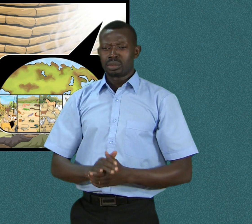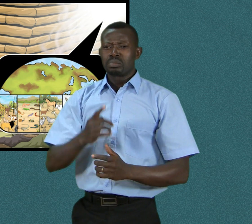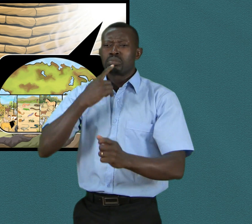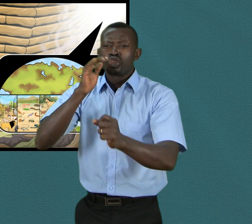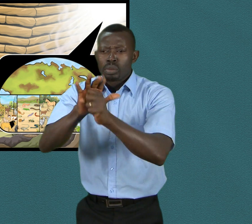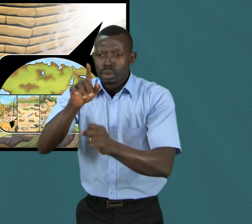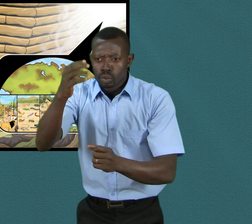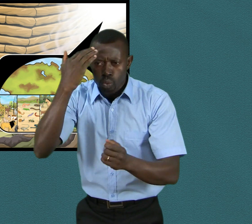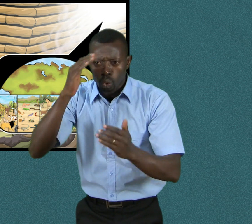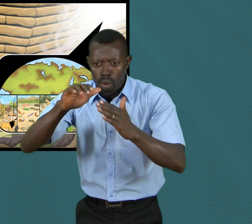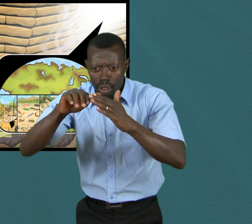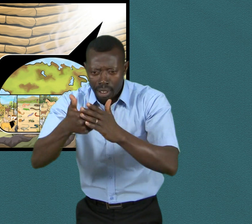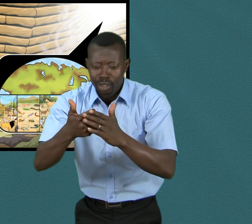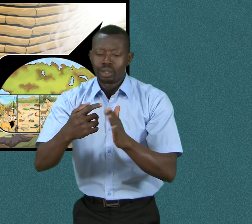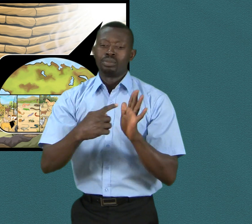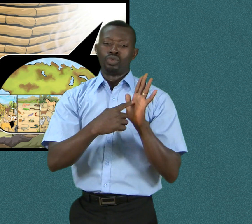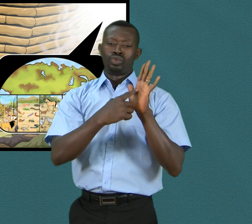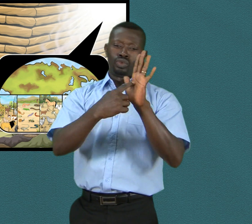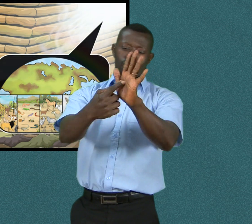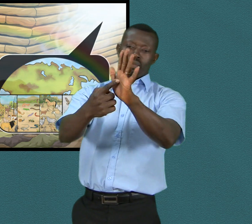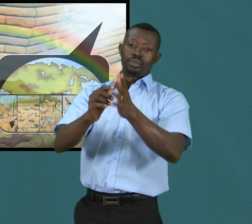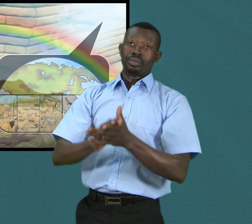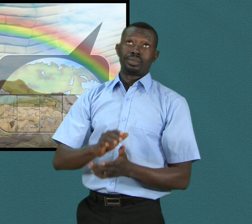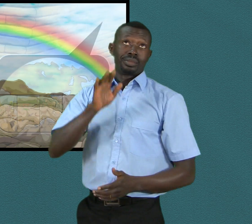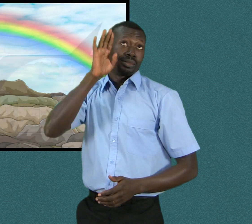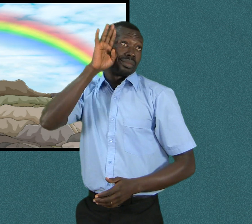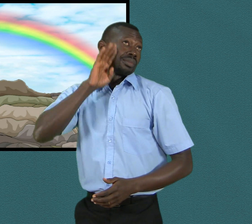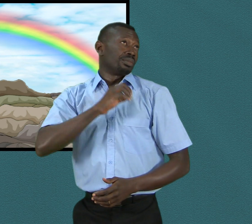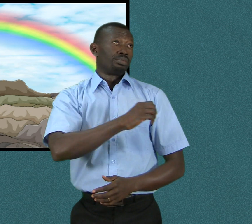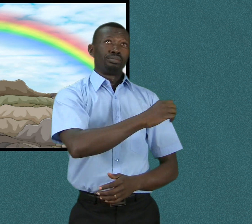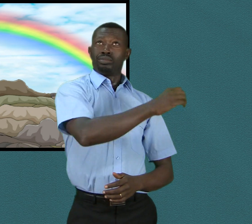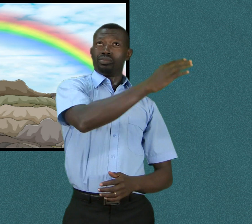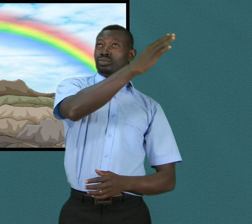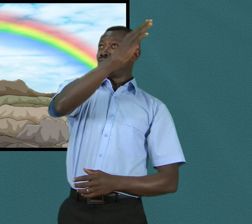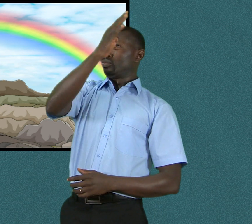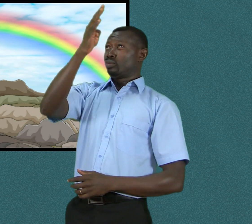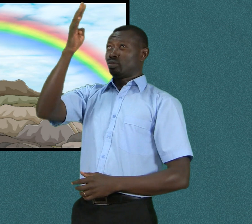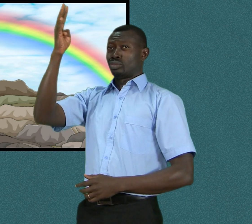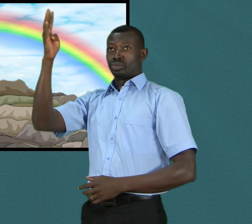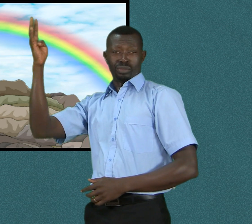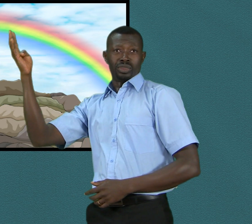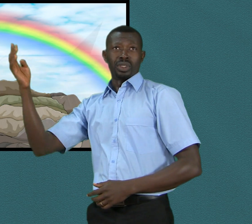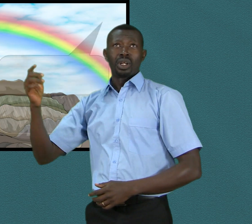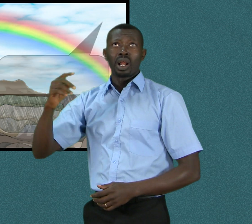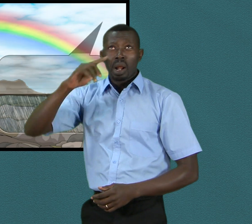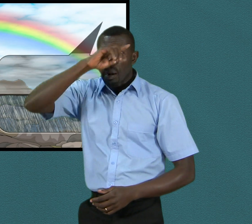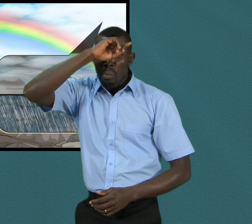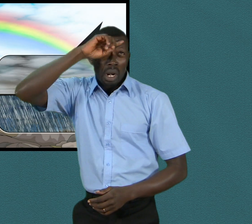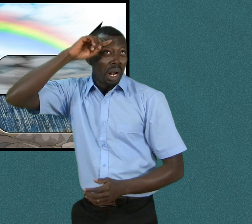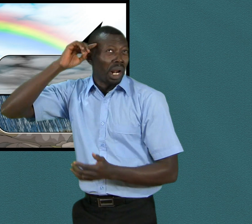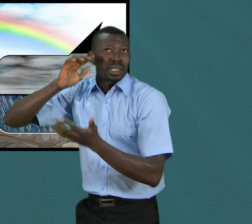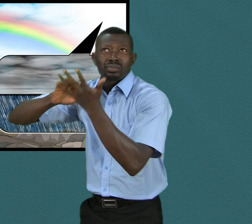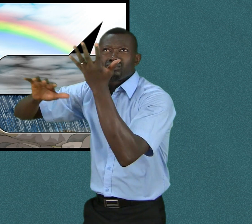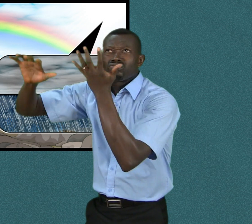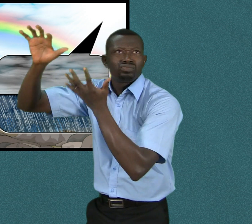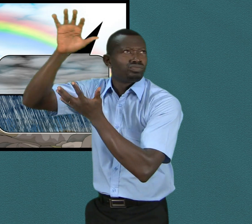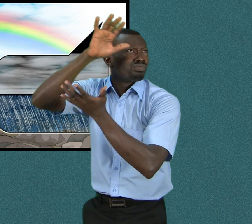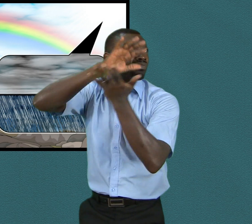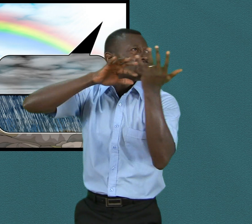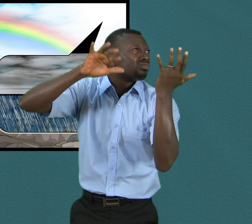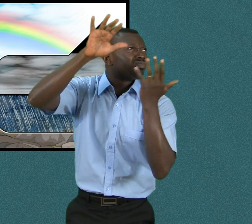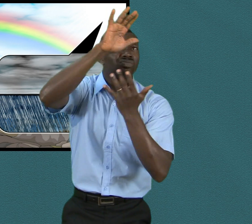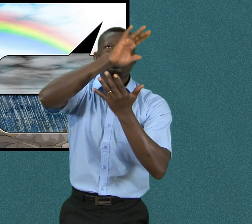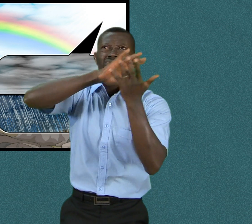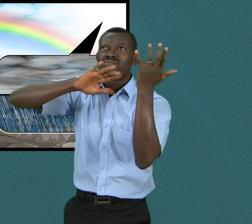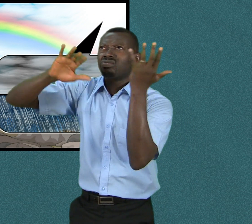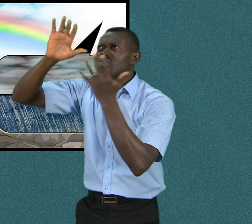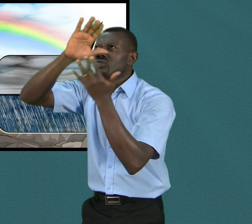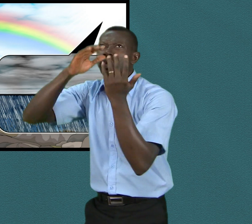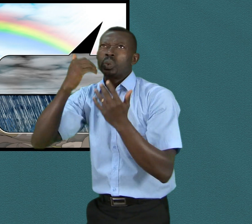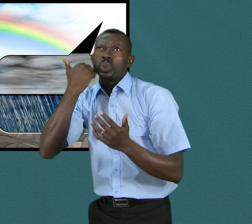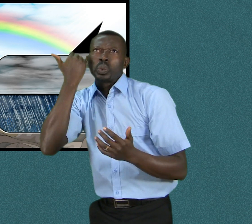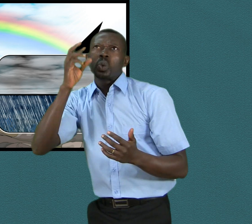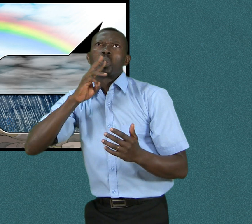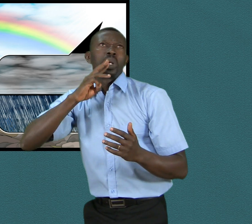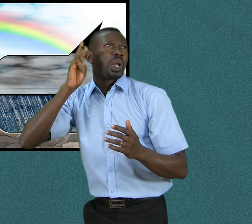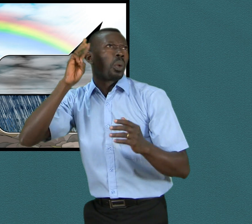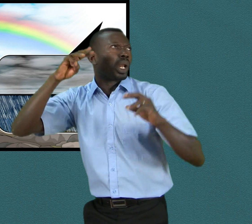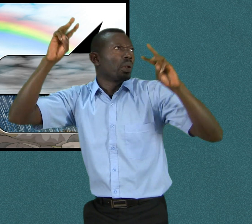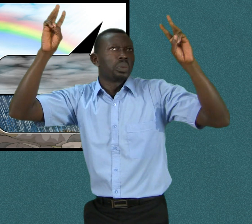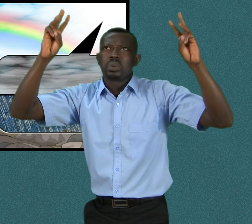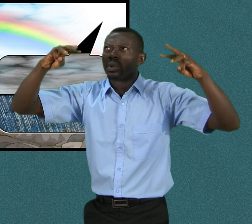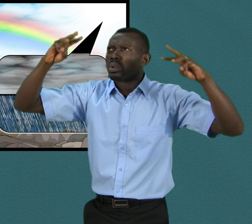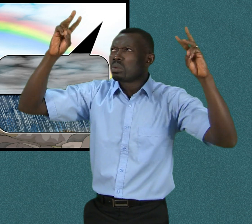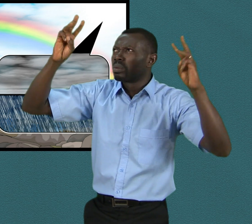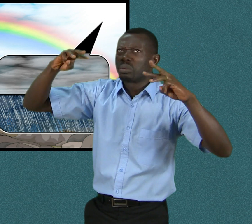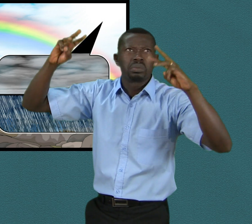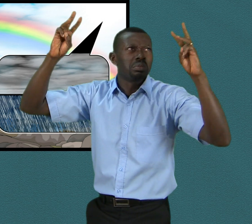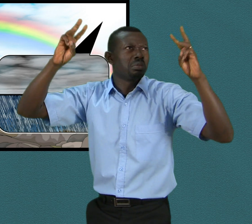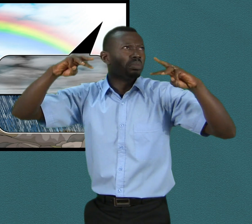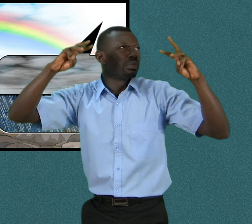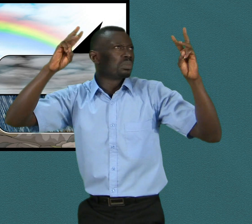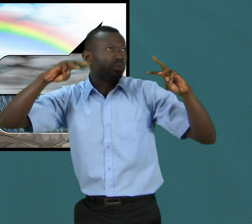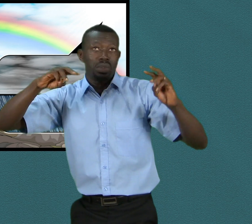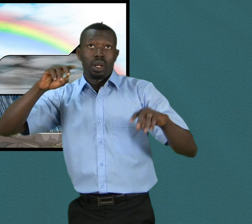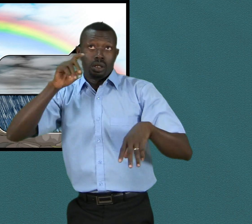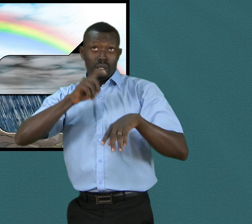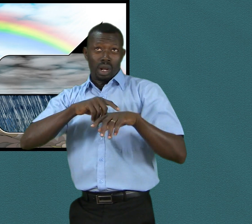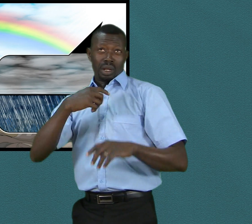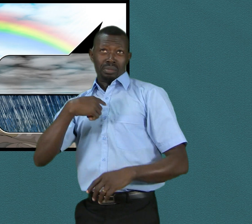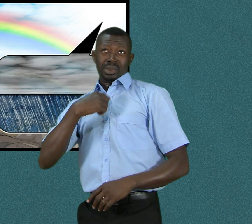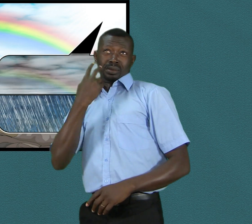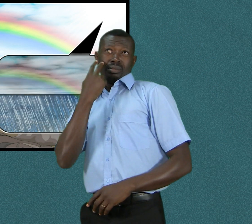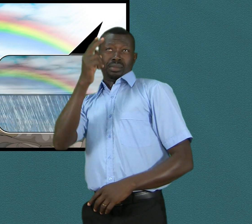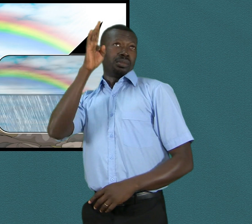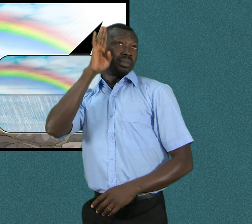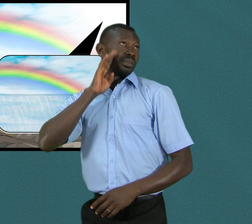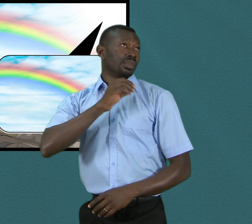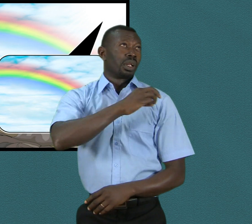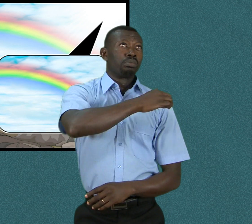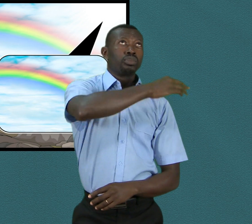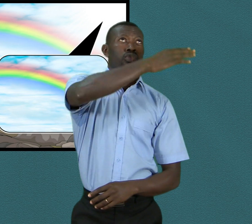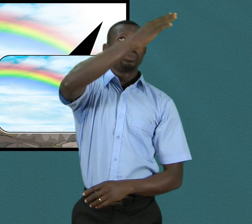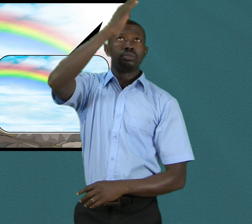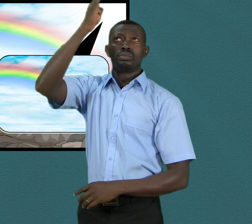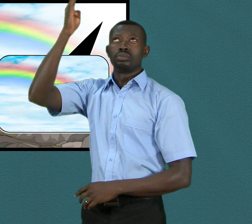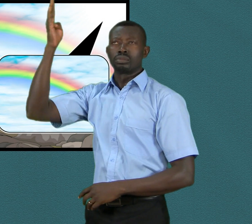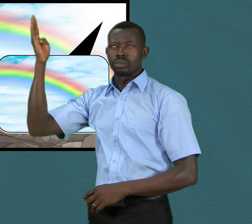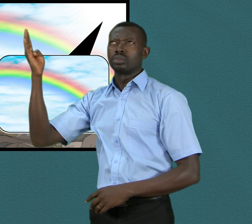Then God said to Noah and his sons with him, “Behold, I now establish My covenant with you and your descendants after you, and with every living creature that was with you—the birds, the livestock, and every beast of the earth—every living thing that came out of the ark. And I establish My covenant with you: Never again will all life be cut off by the waters of a flood; never again will there be a flood to destroy the earth.”